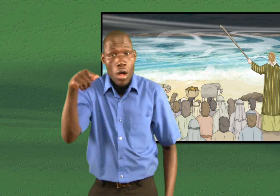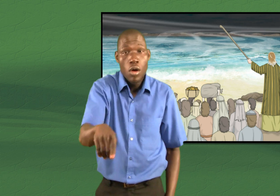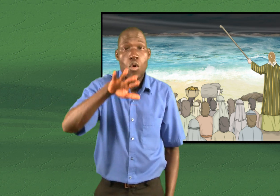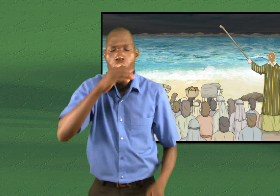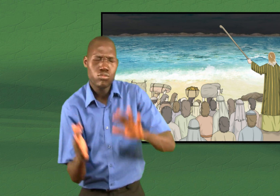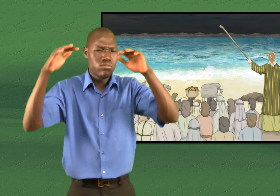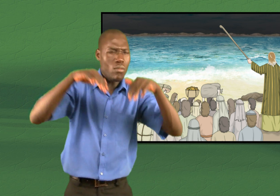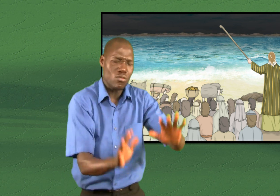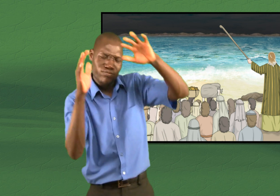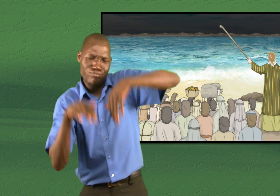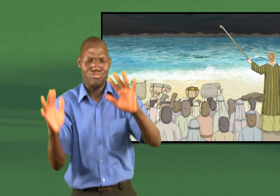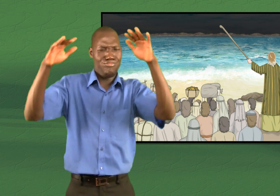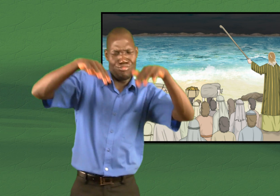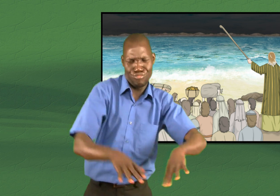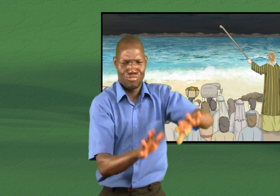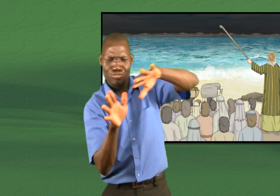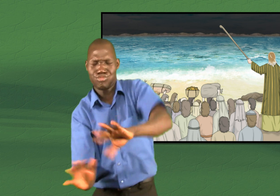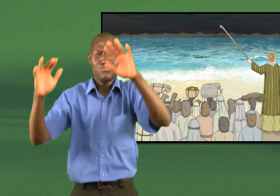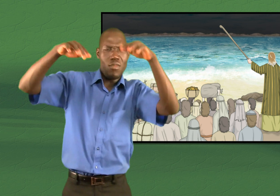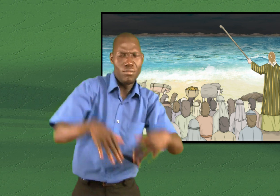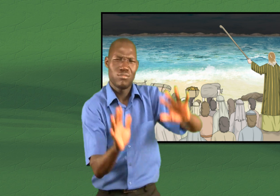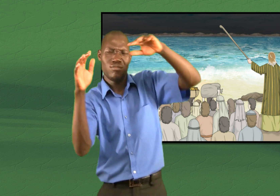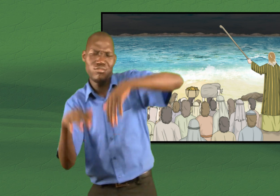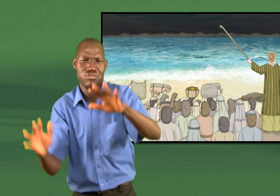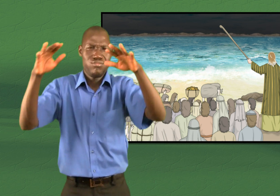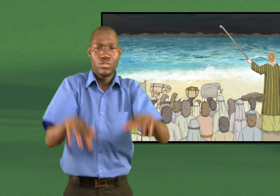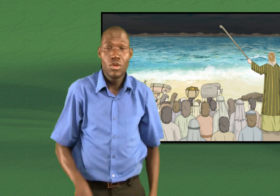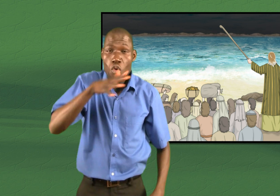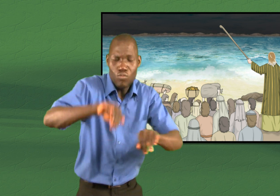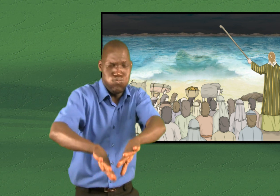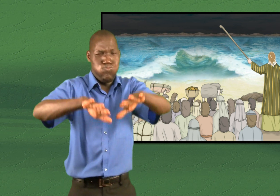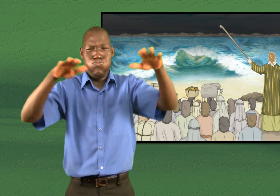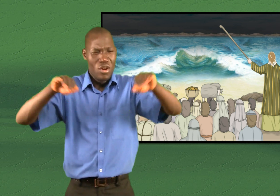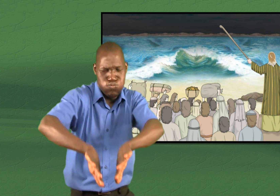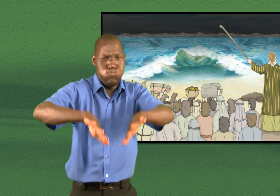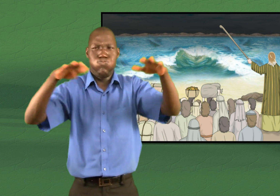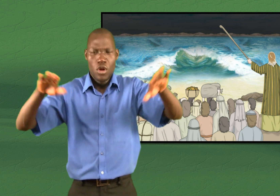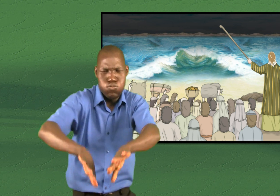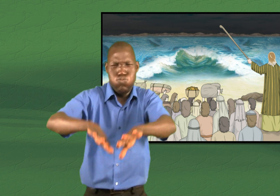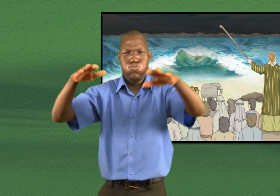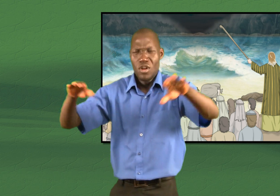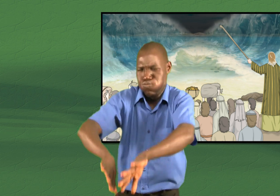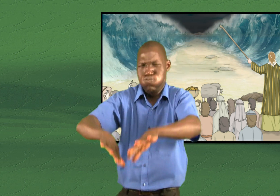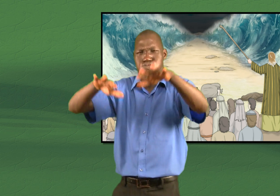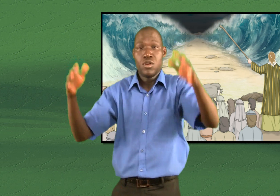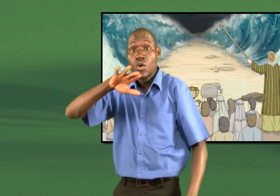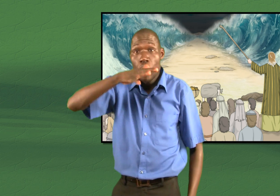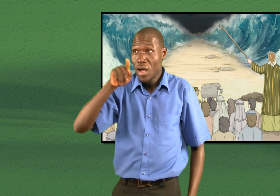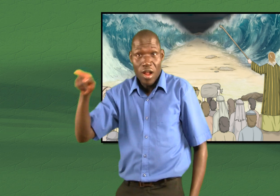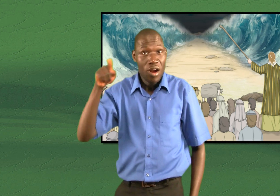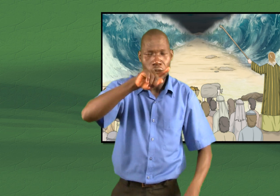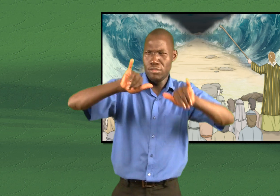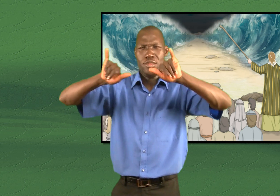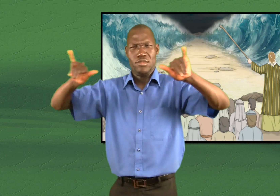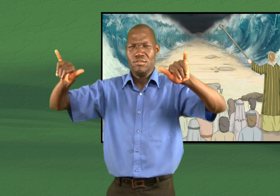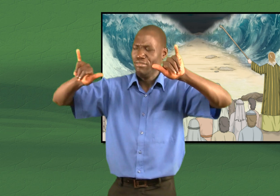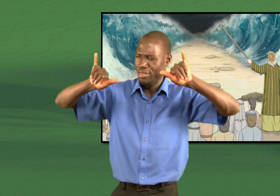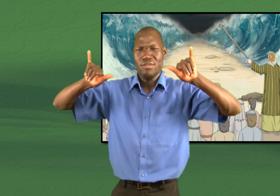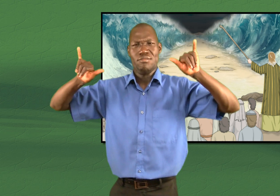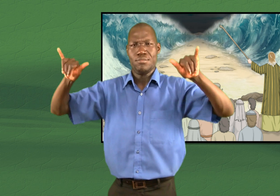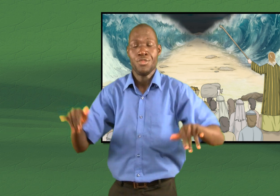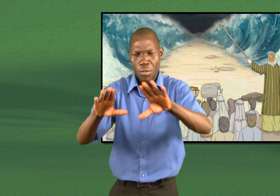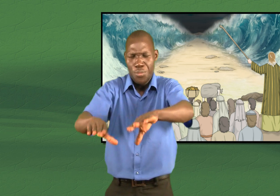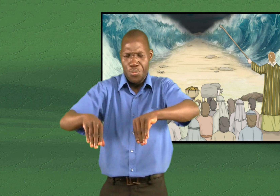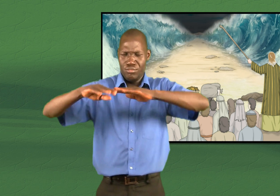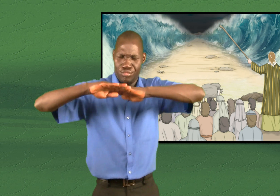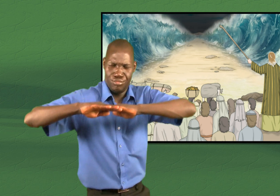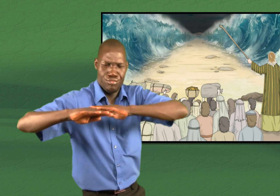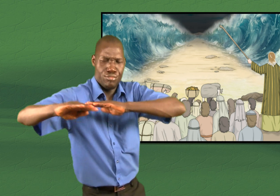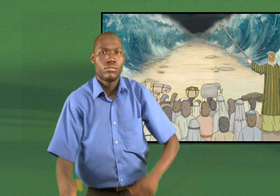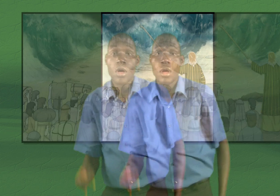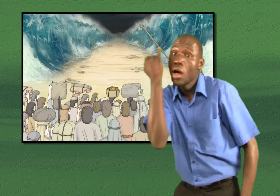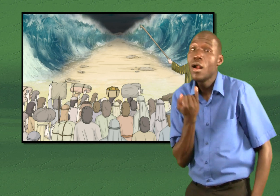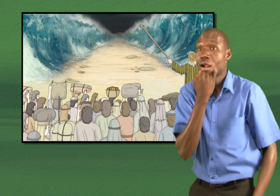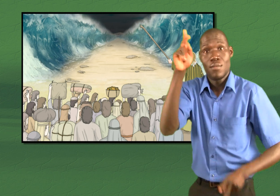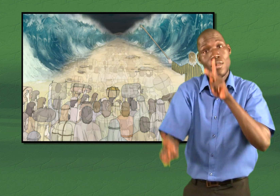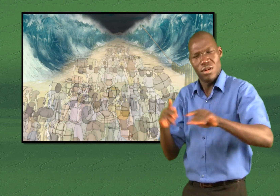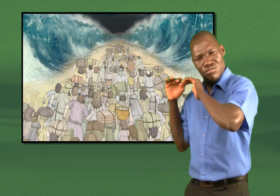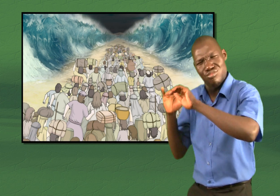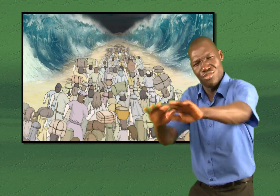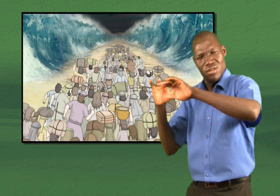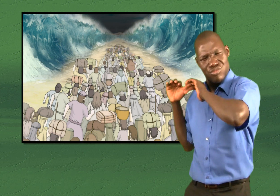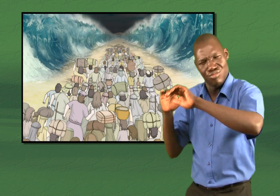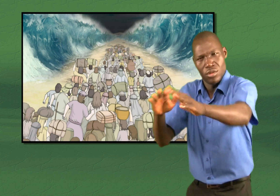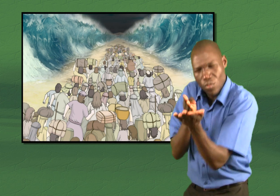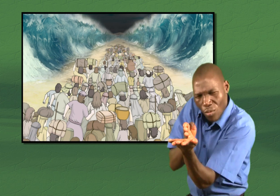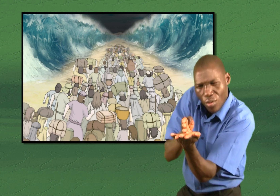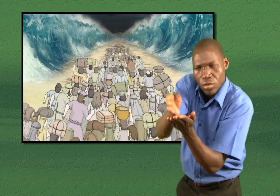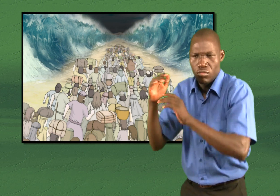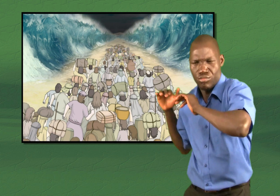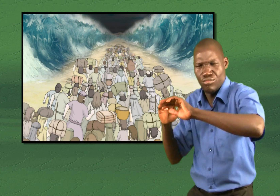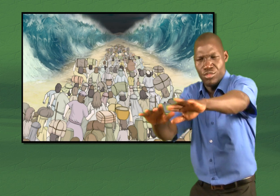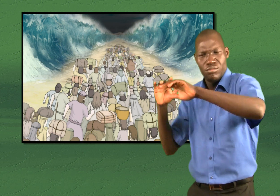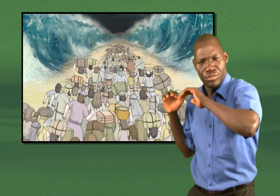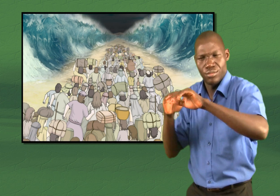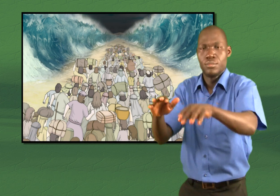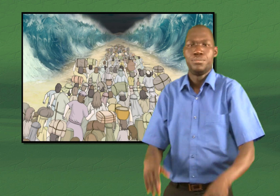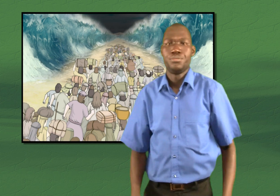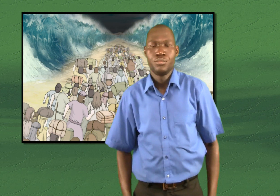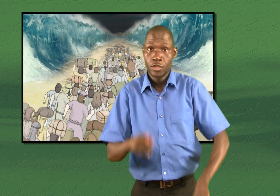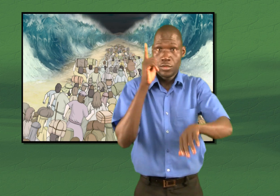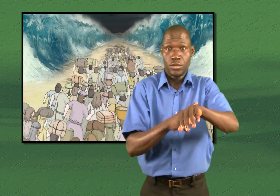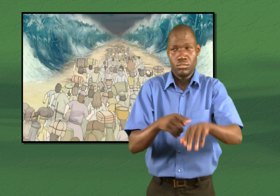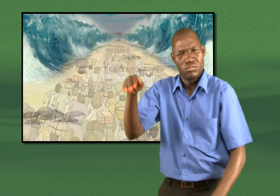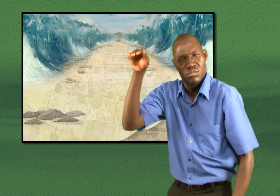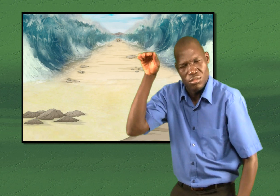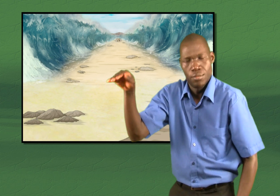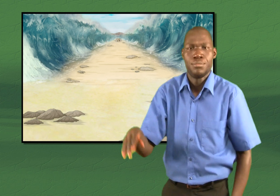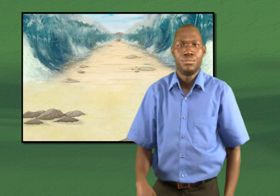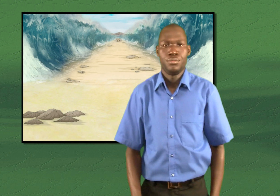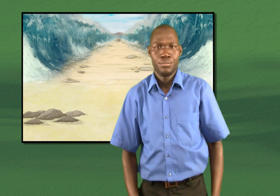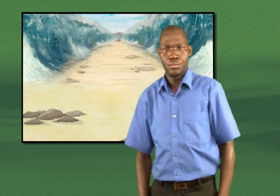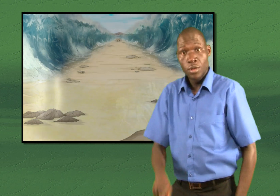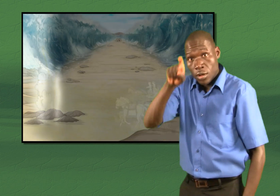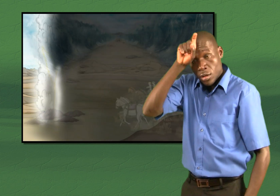So the waters were divided, and the Israelites went through the sea on dry ground, with walls of water on their right and on their left.